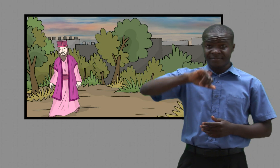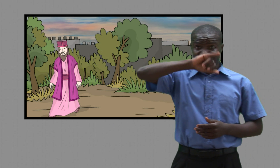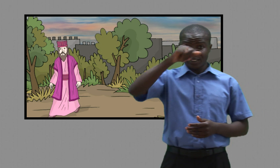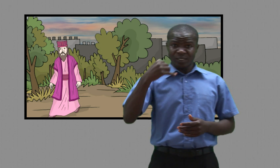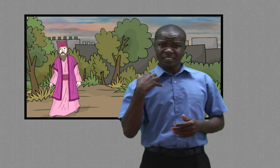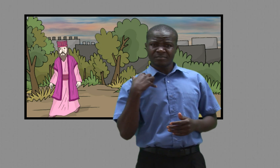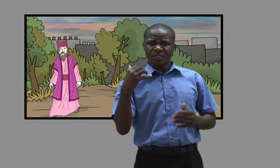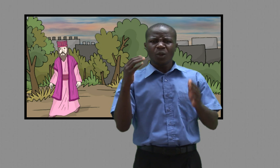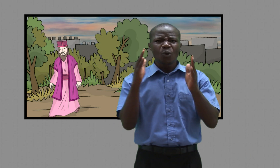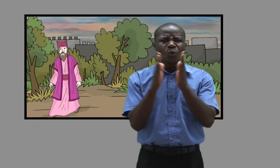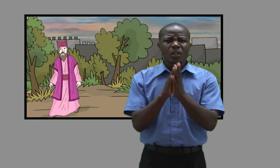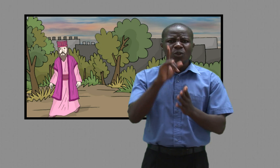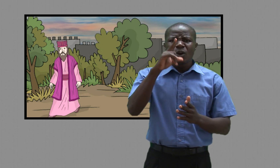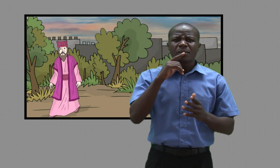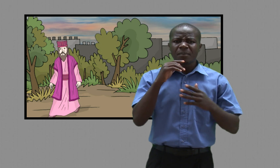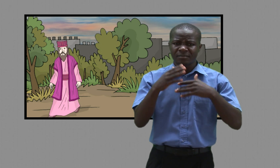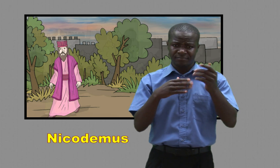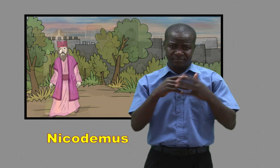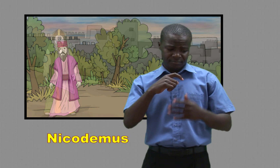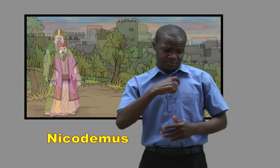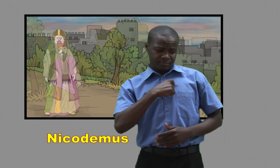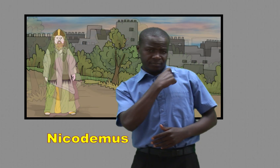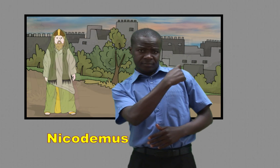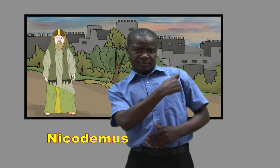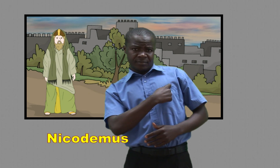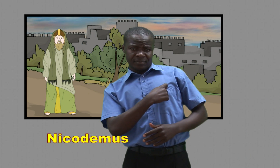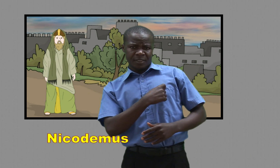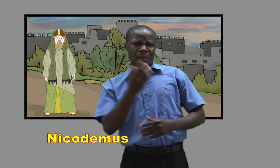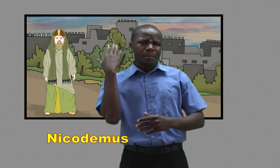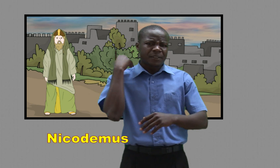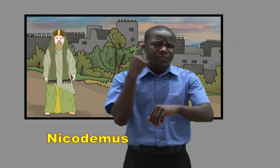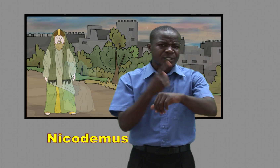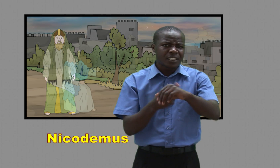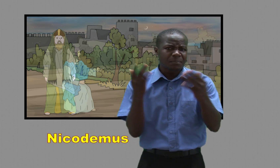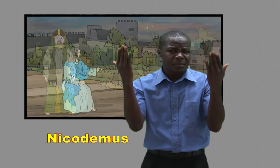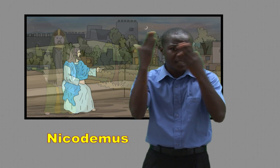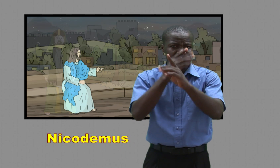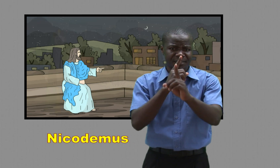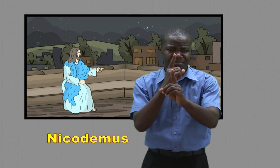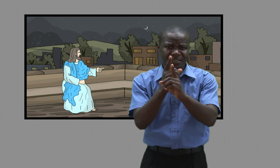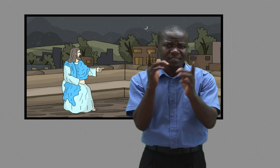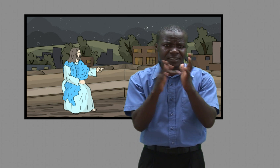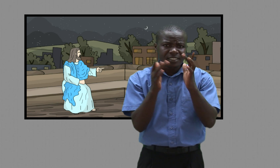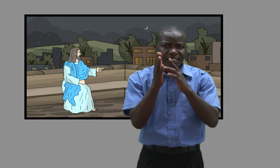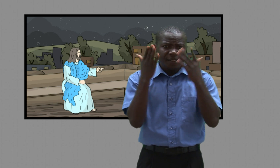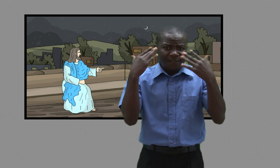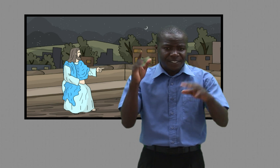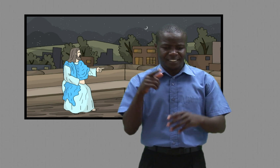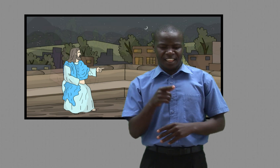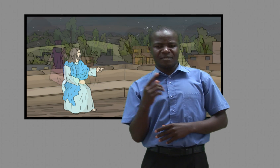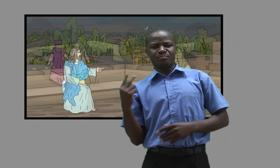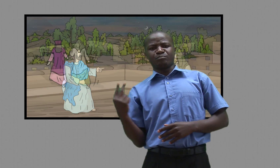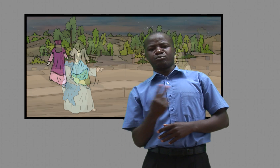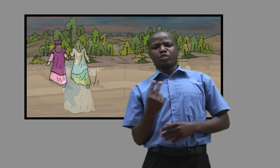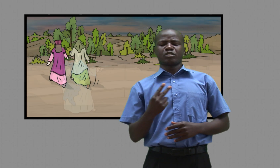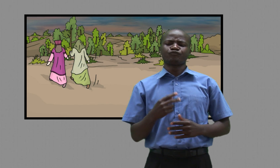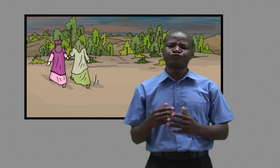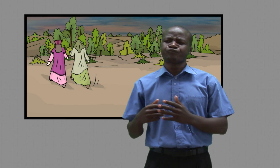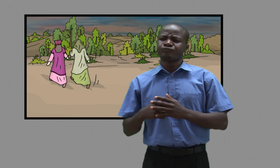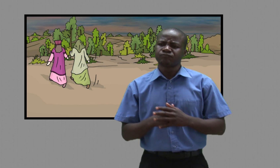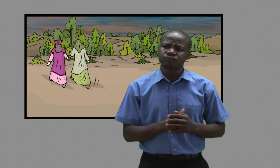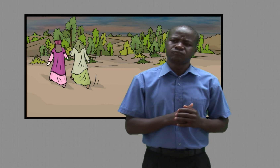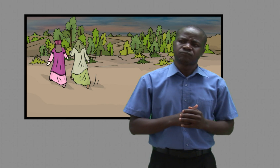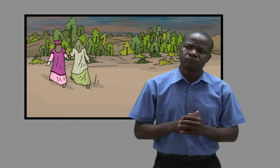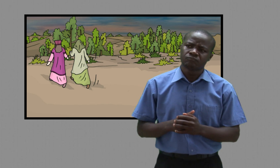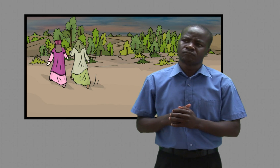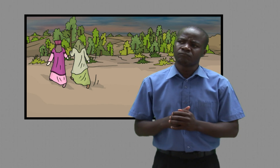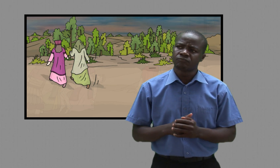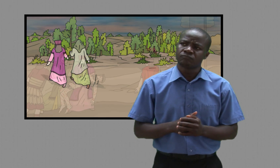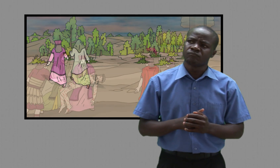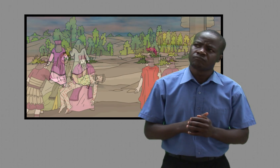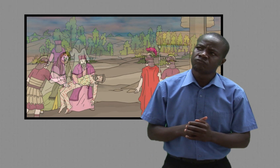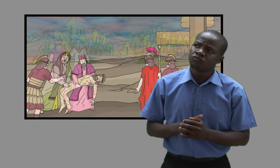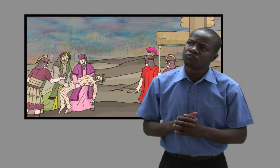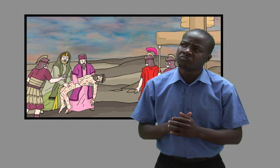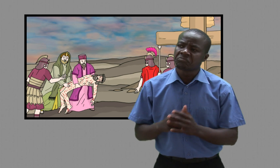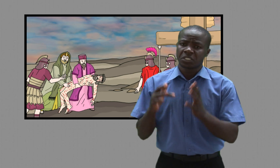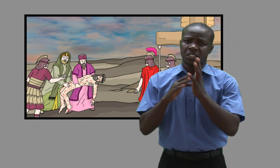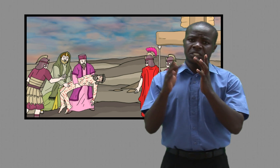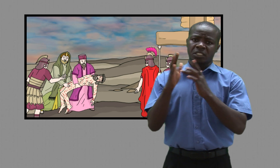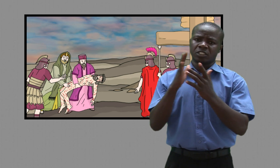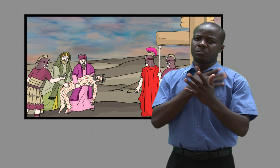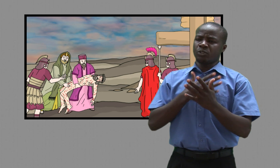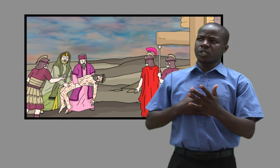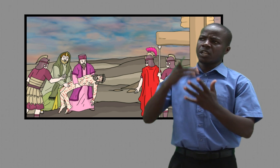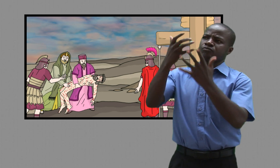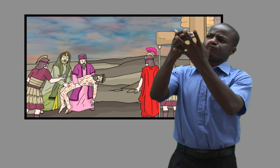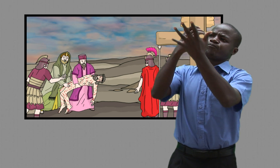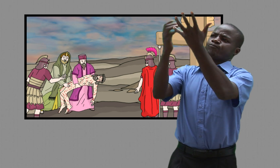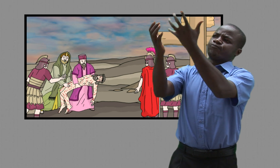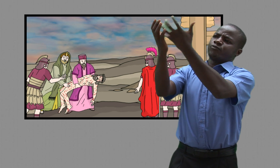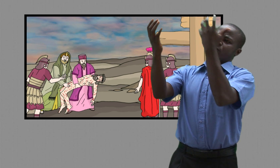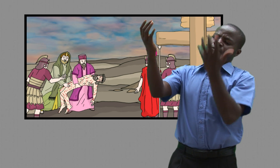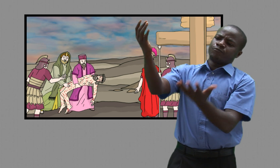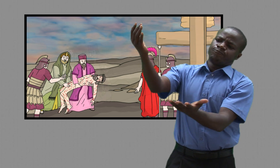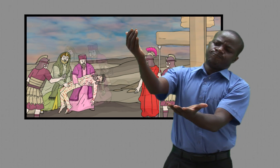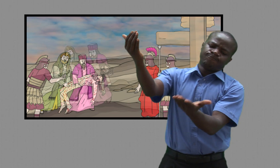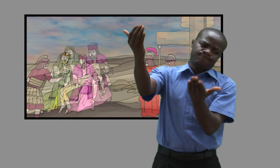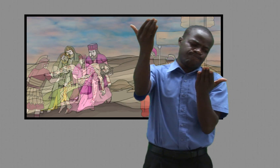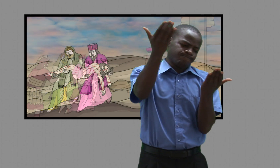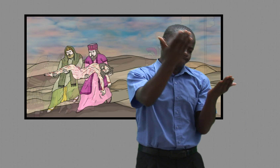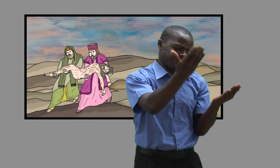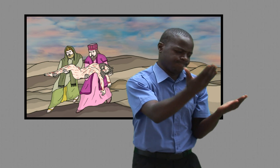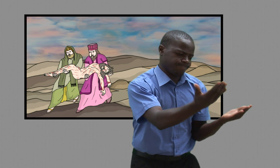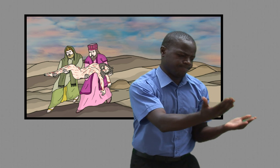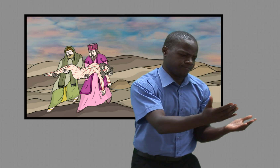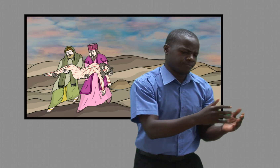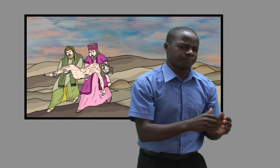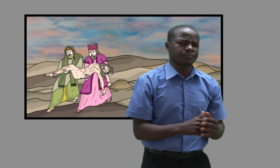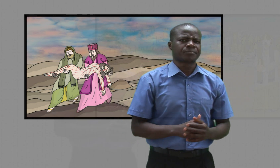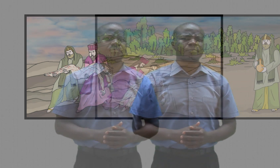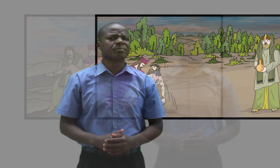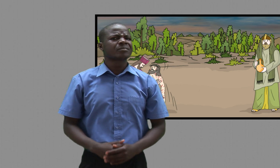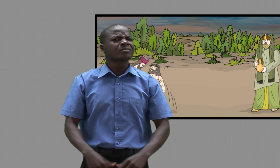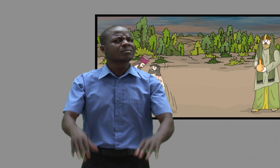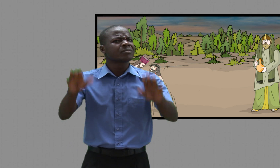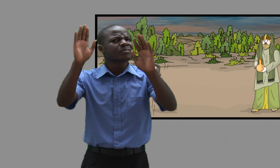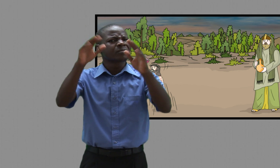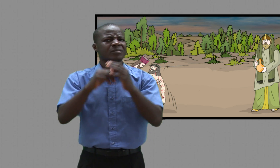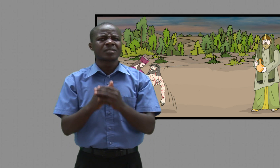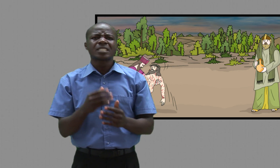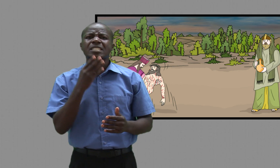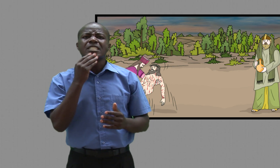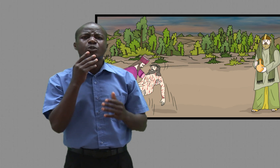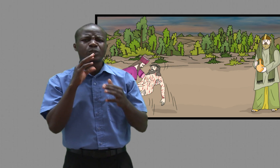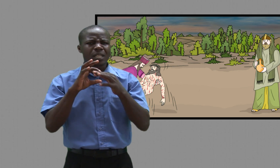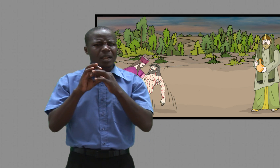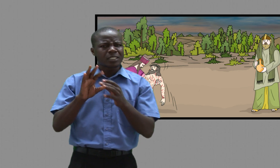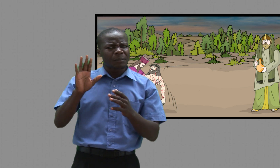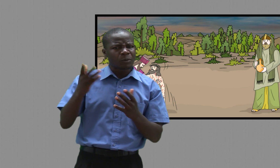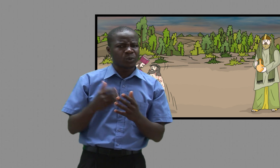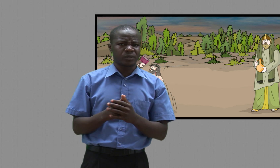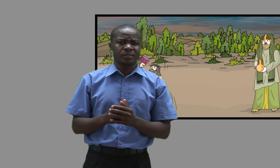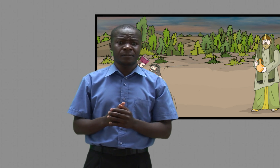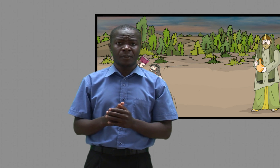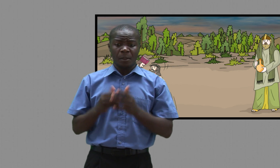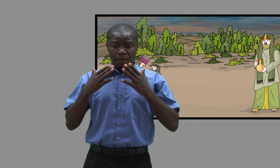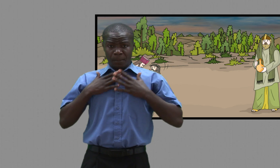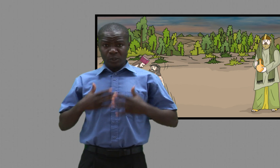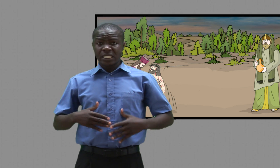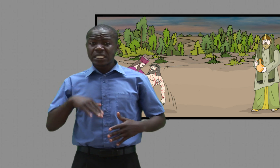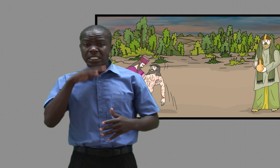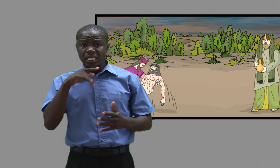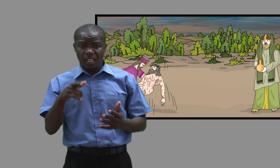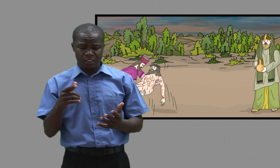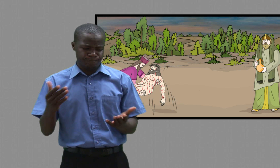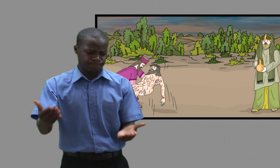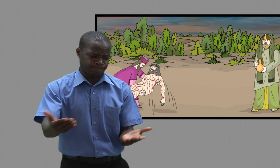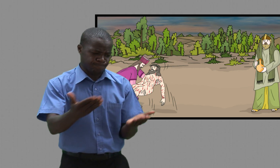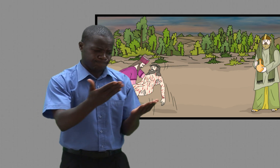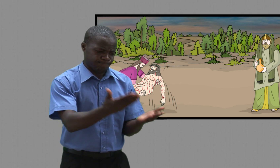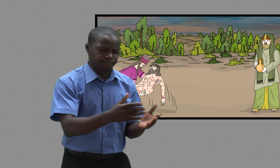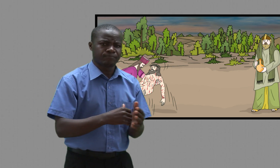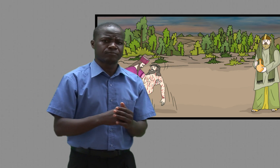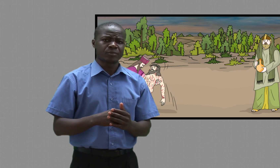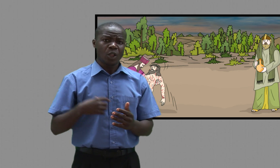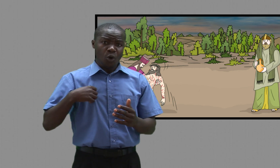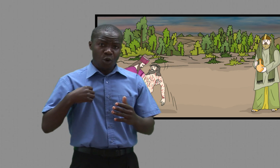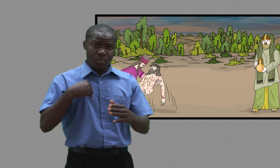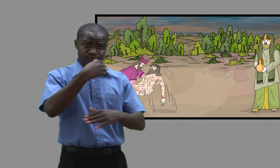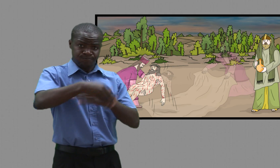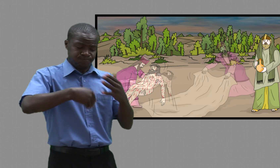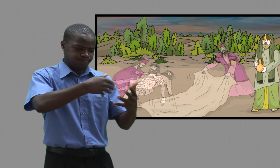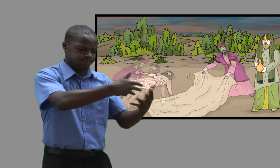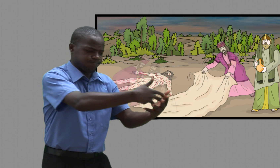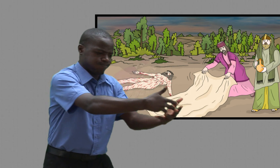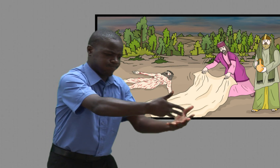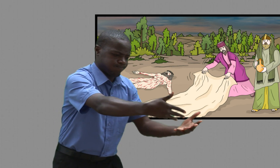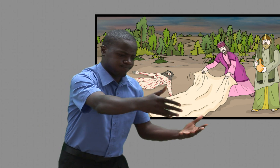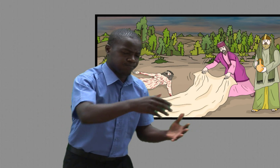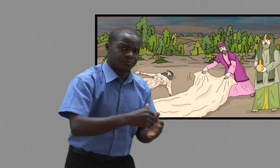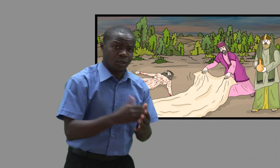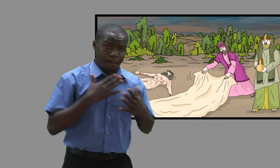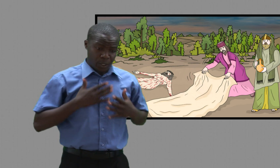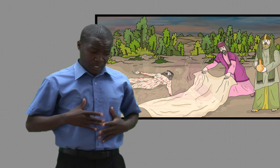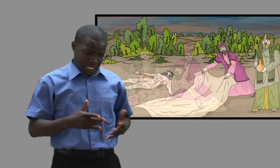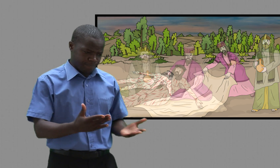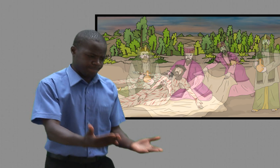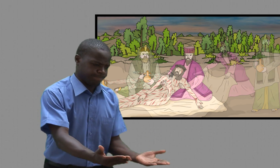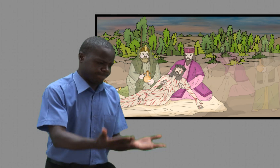Nicodemus, who had previously come to Jesus at night, also brought a mixture of myrrh and aloes, about seventy-five pounds.